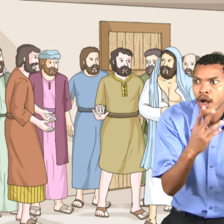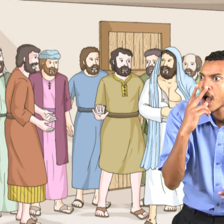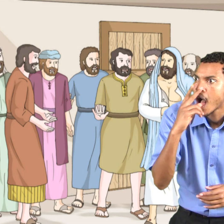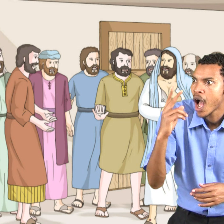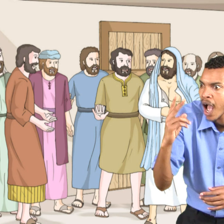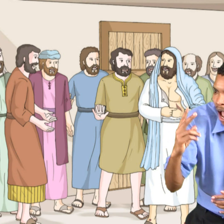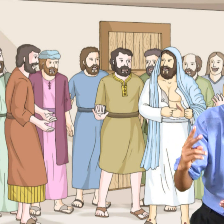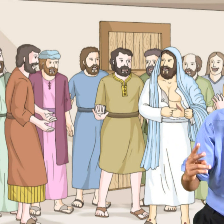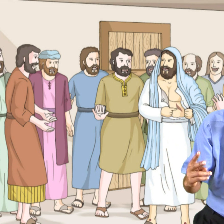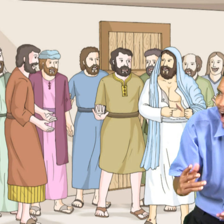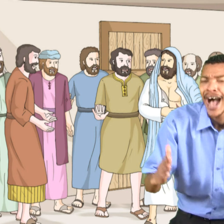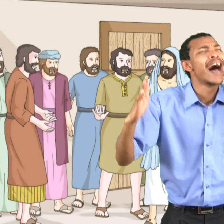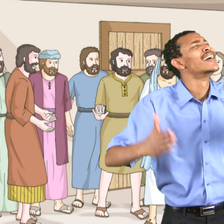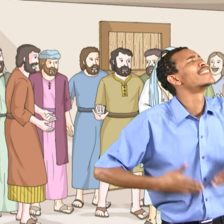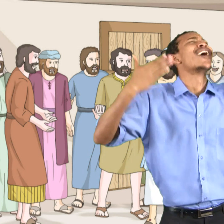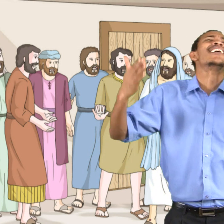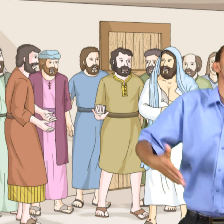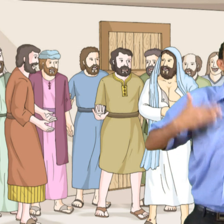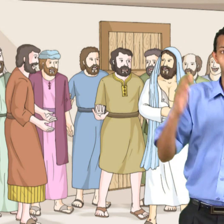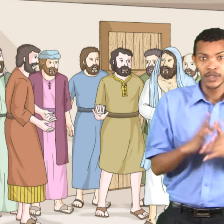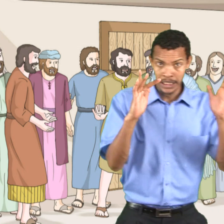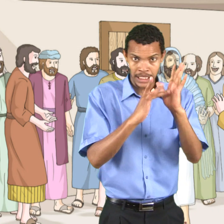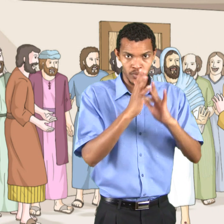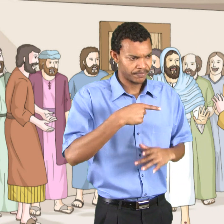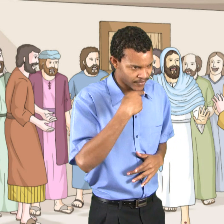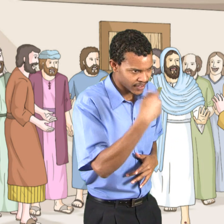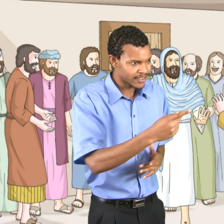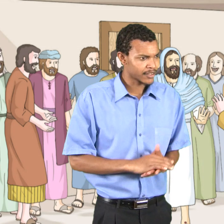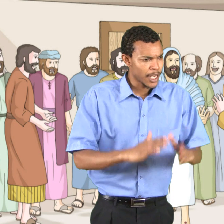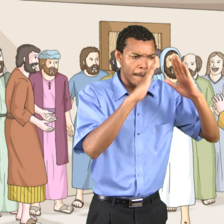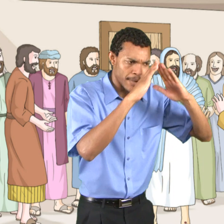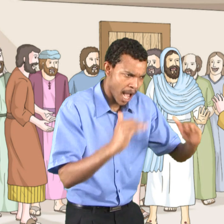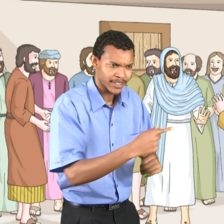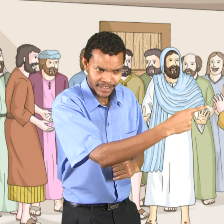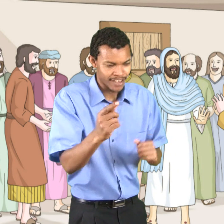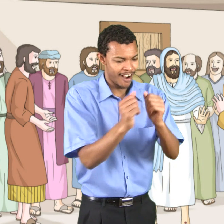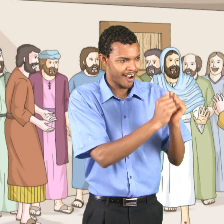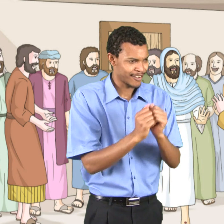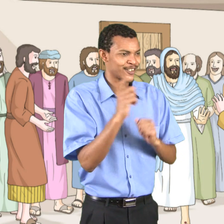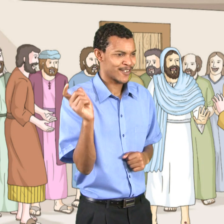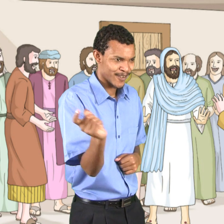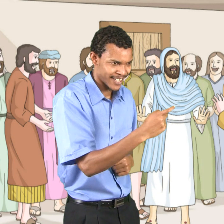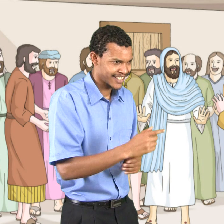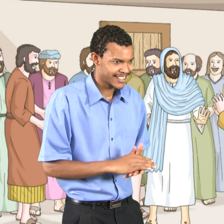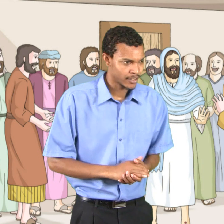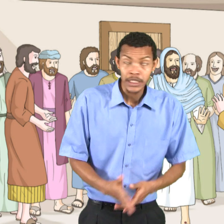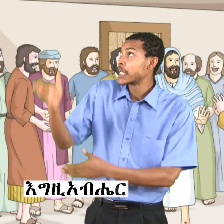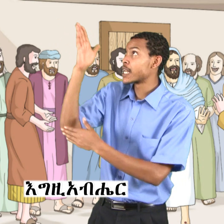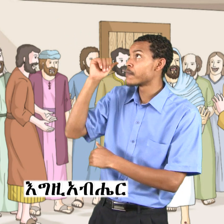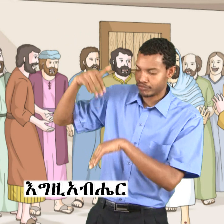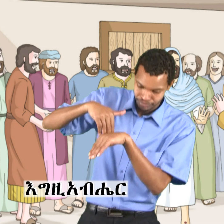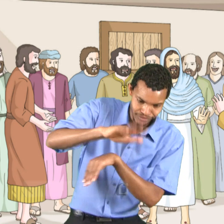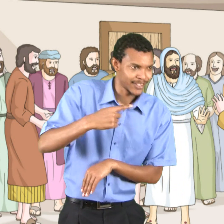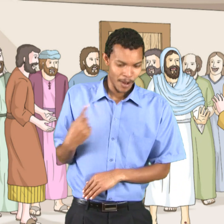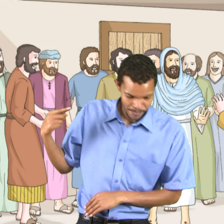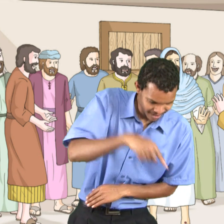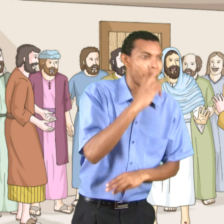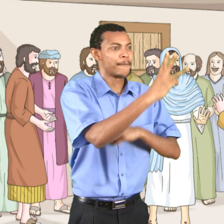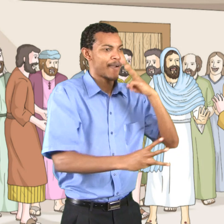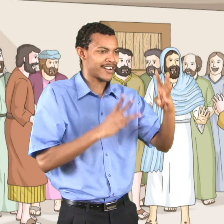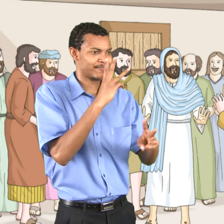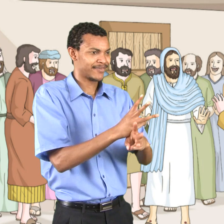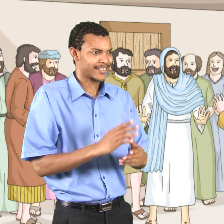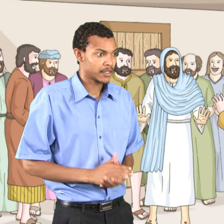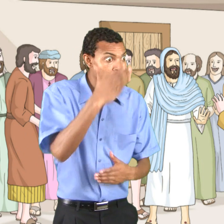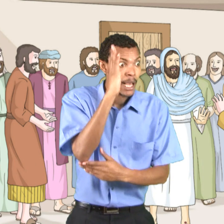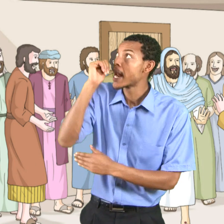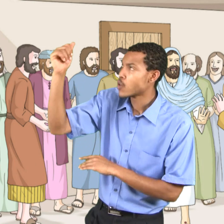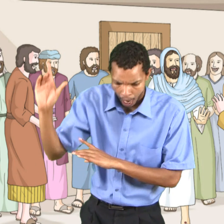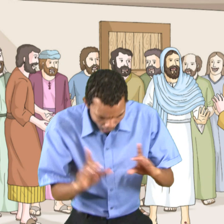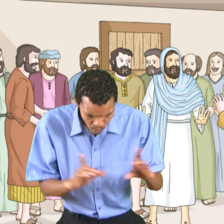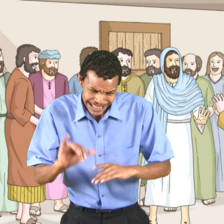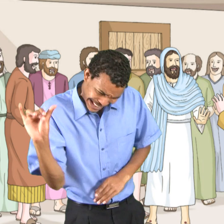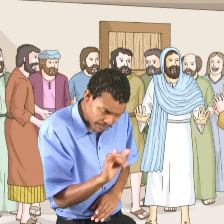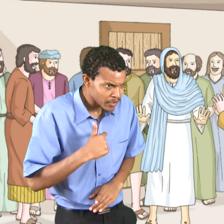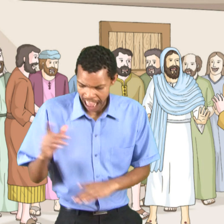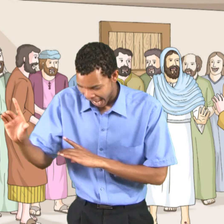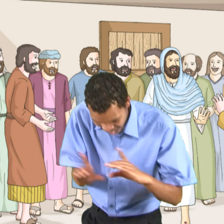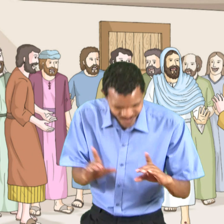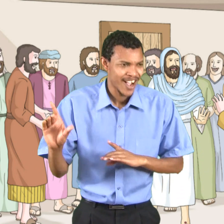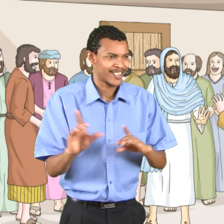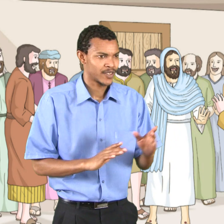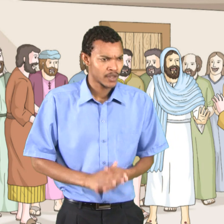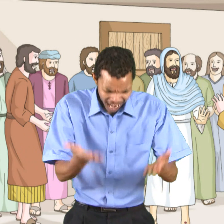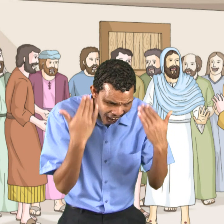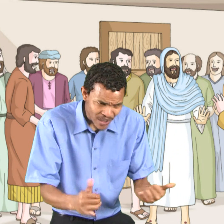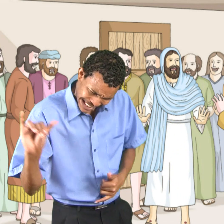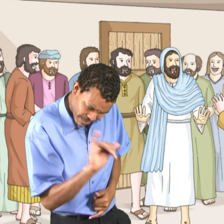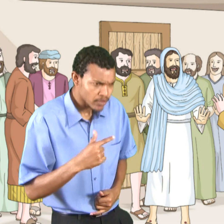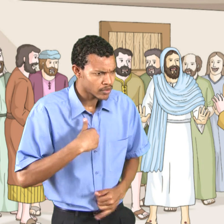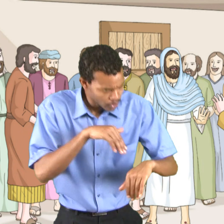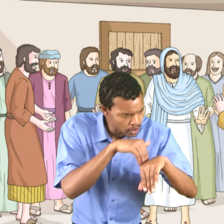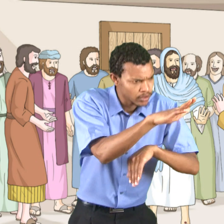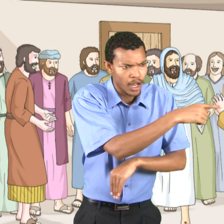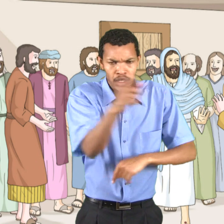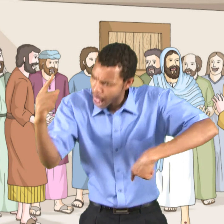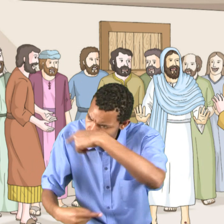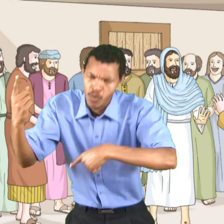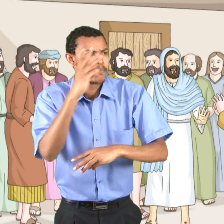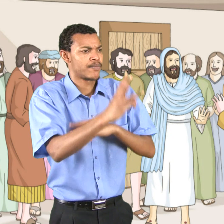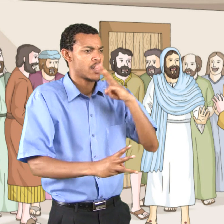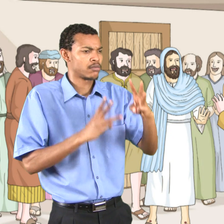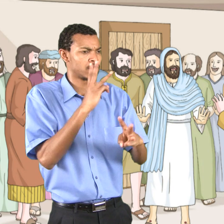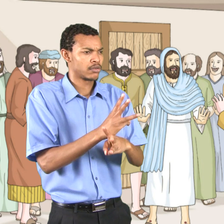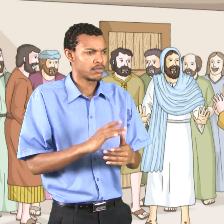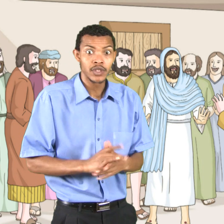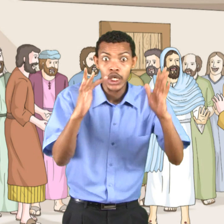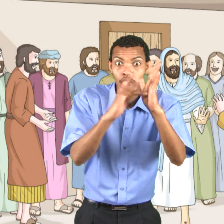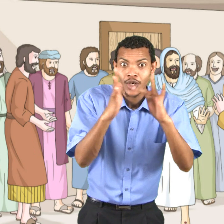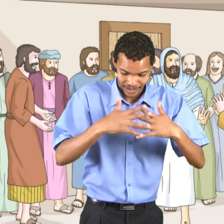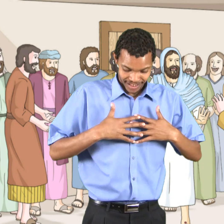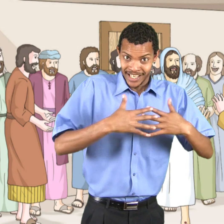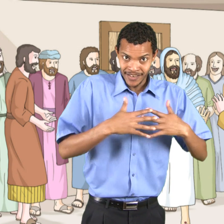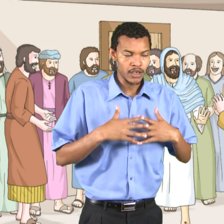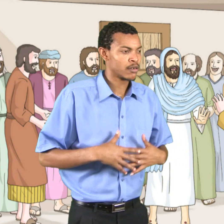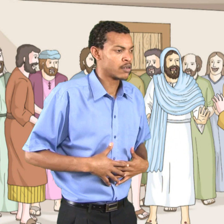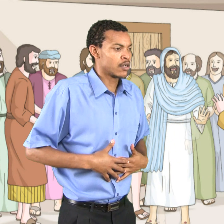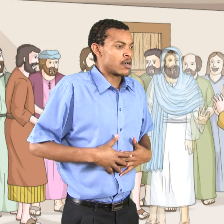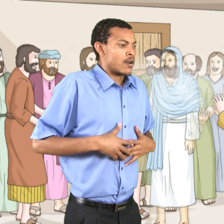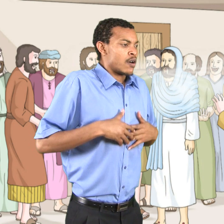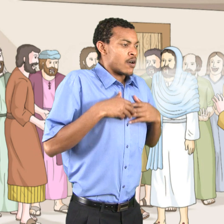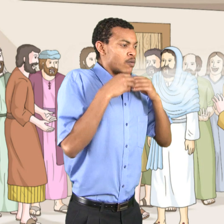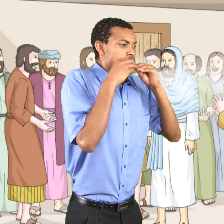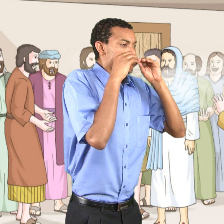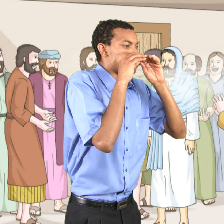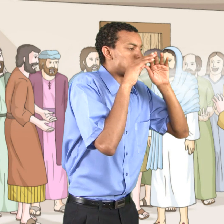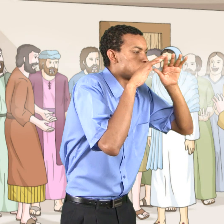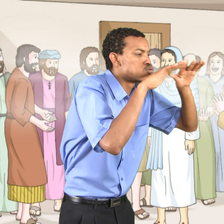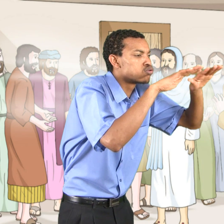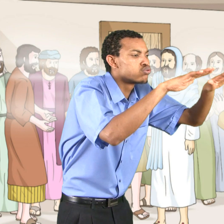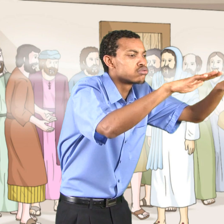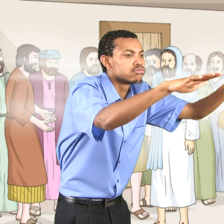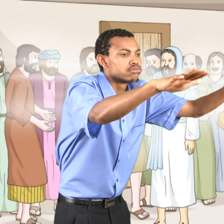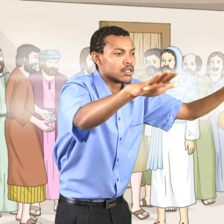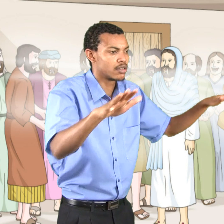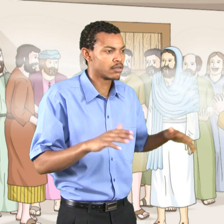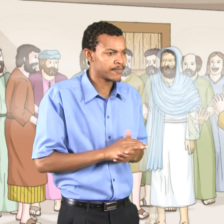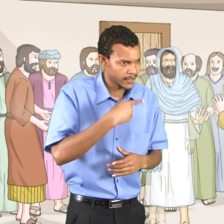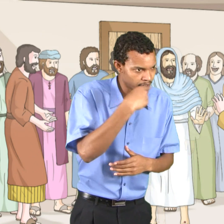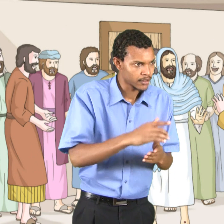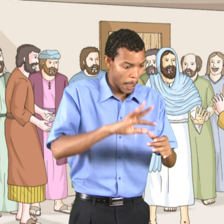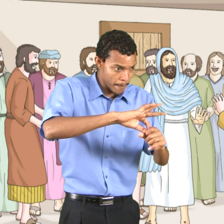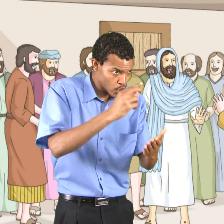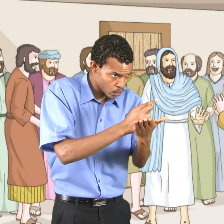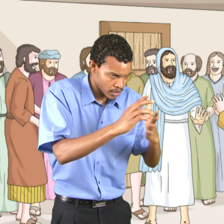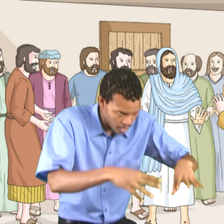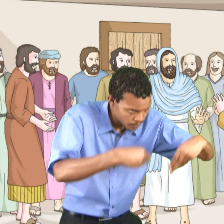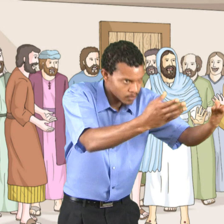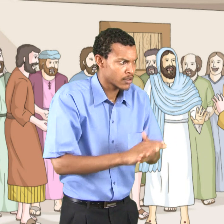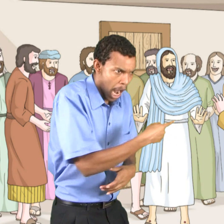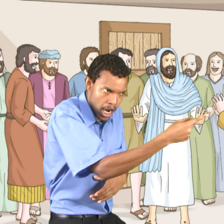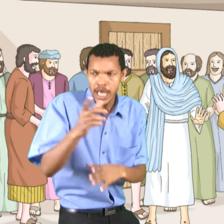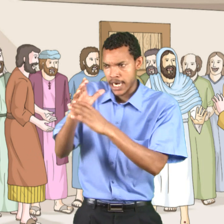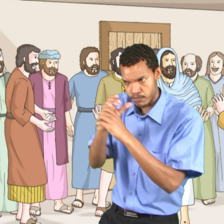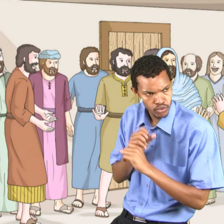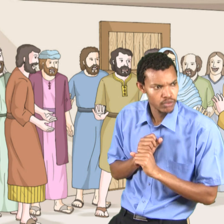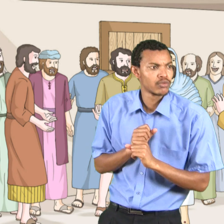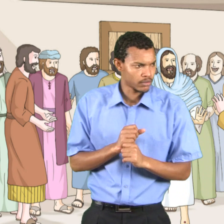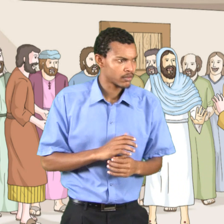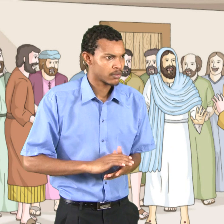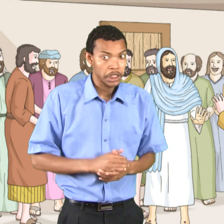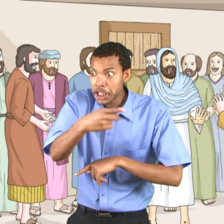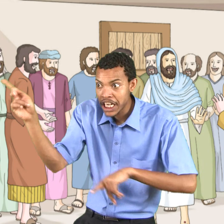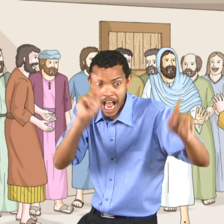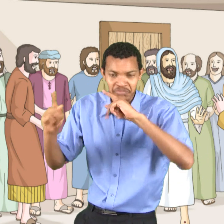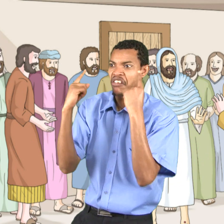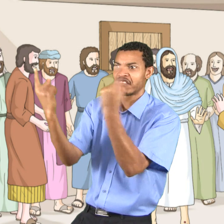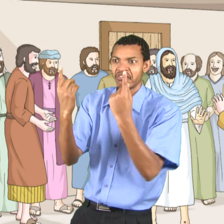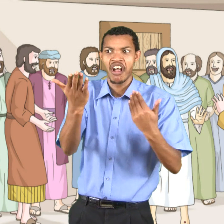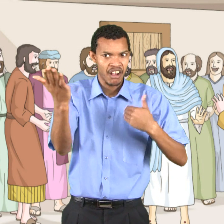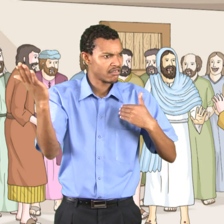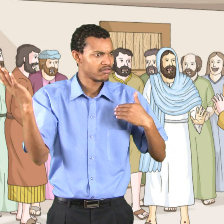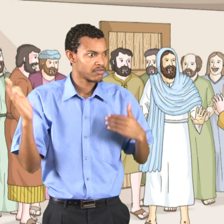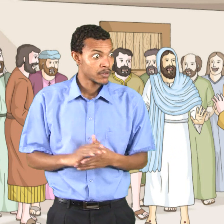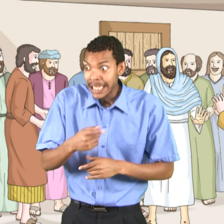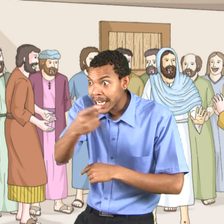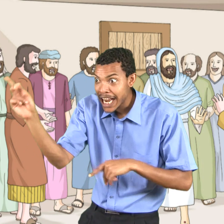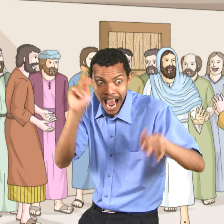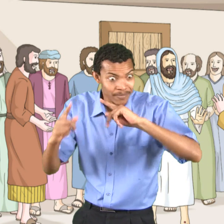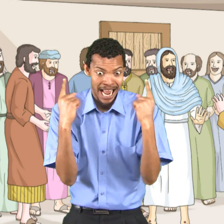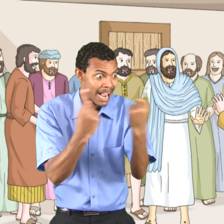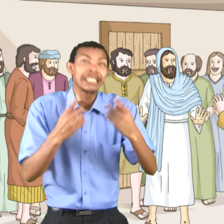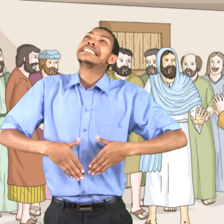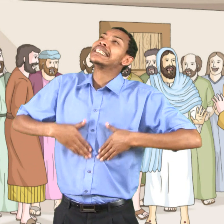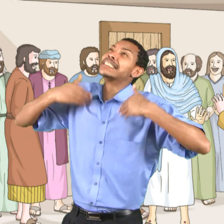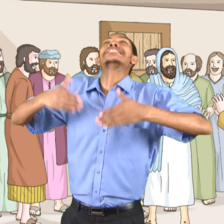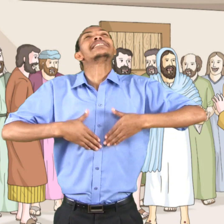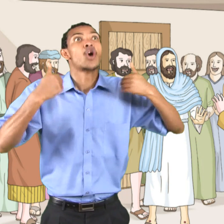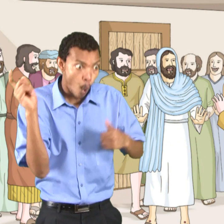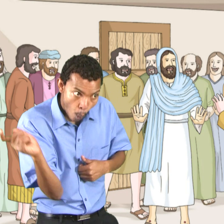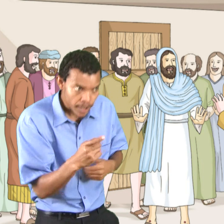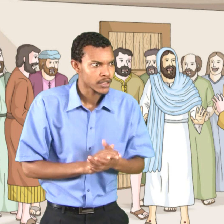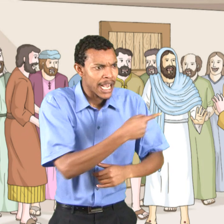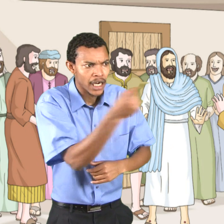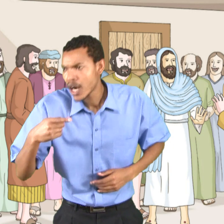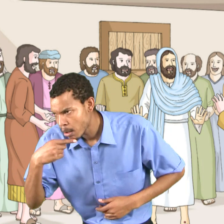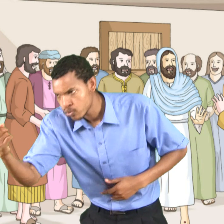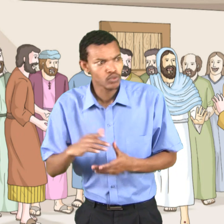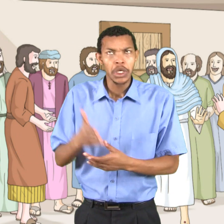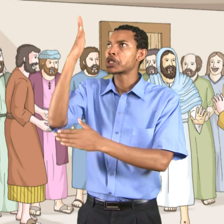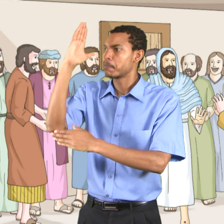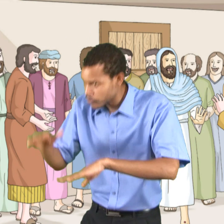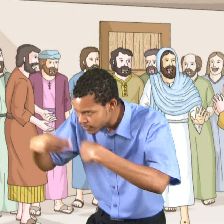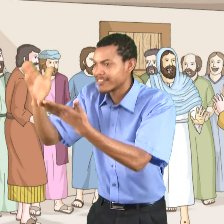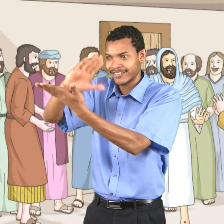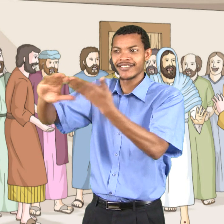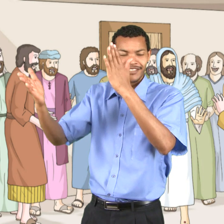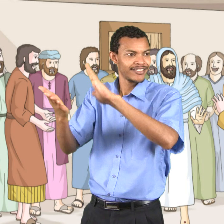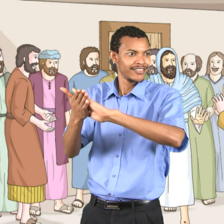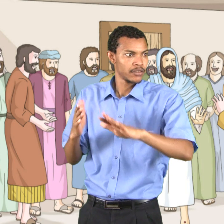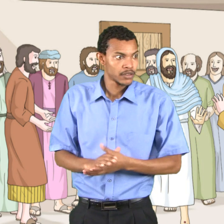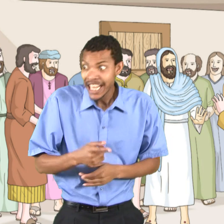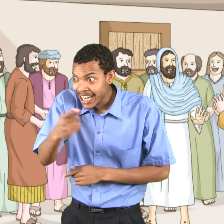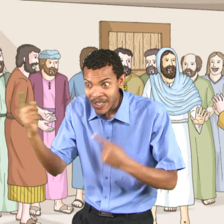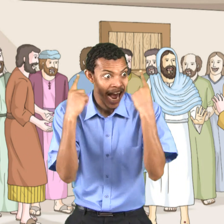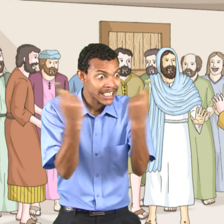The disciples rejoiced when they saw the Lord. Again Jesus said to them, “Peace be with you. As the Father has sent Me, so also I am sending you.” When He had said this, He breathed on them and said, “Receive the Holy Spirit. If you forgive anyone his sins, they are forgiven;